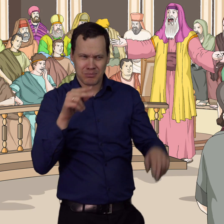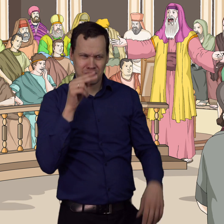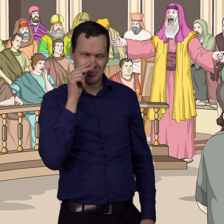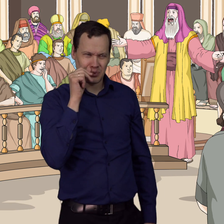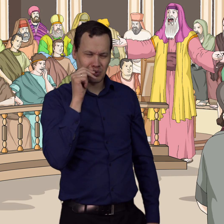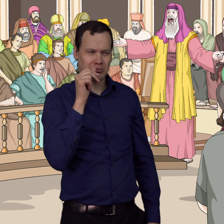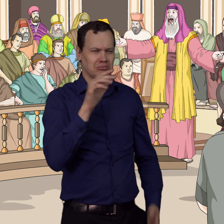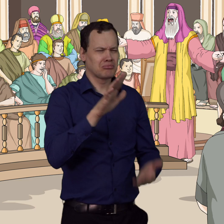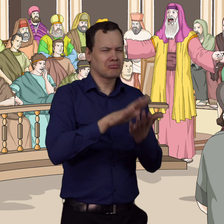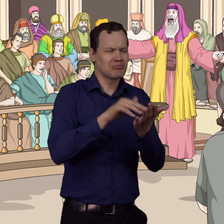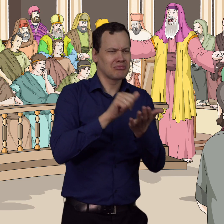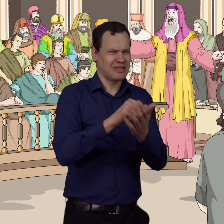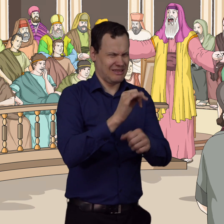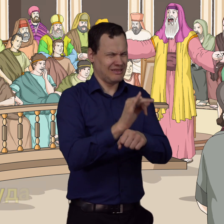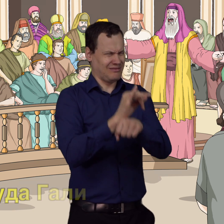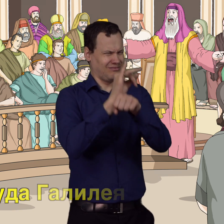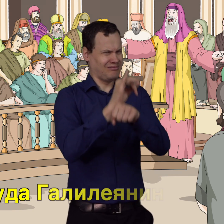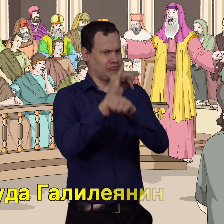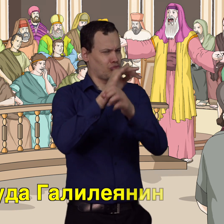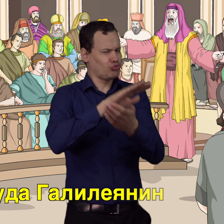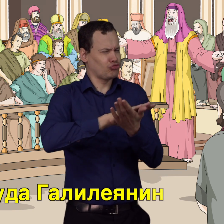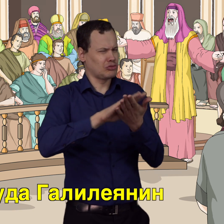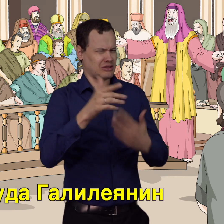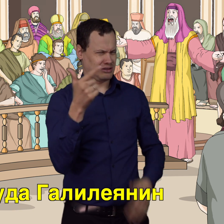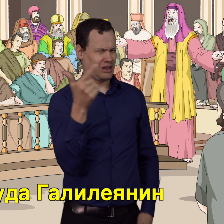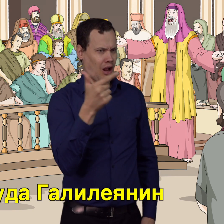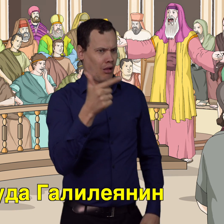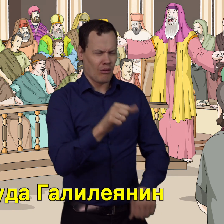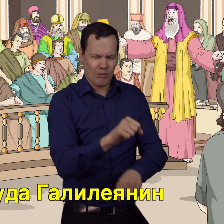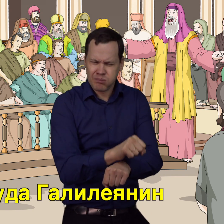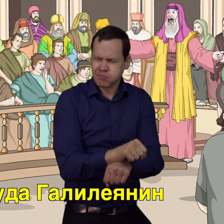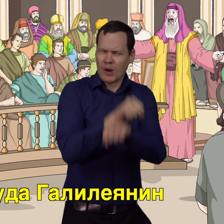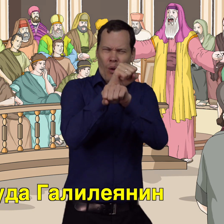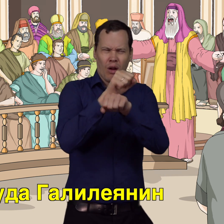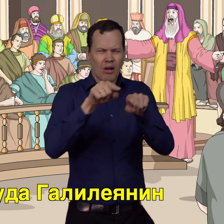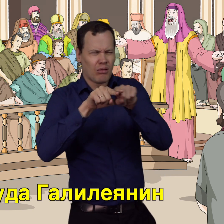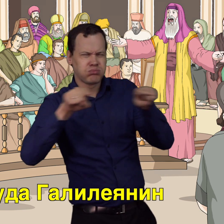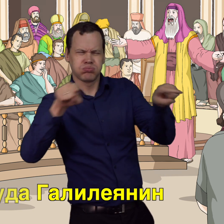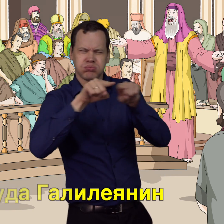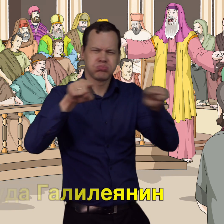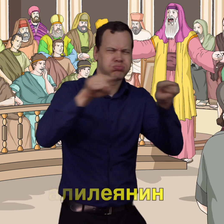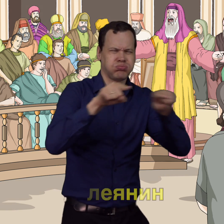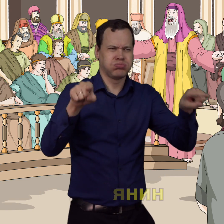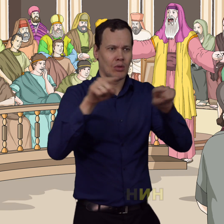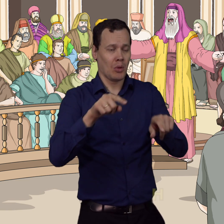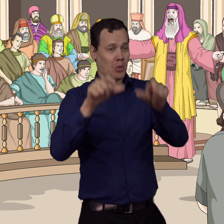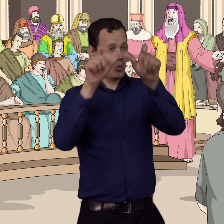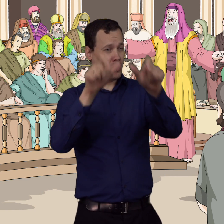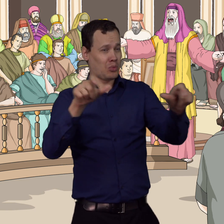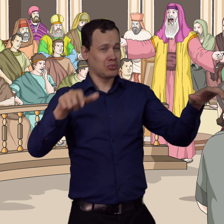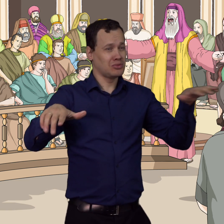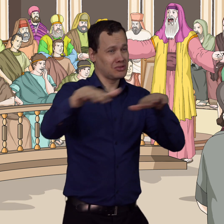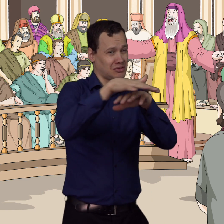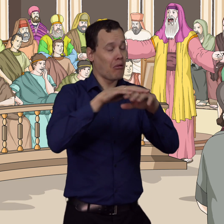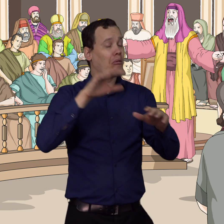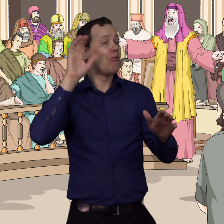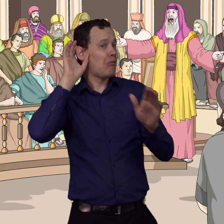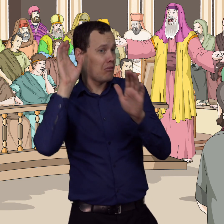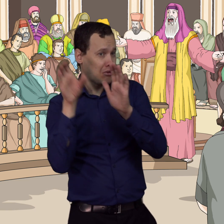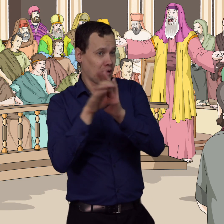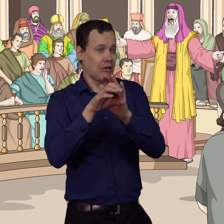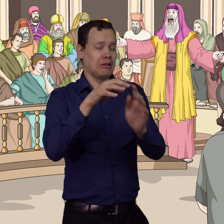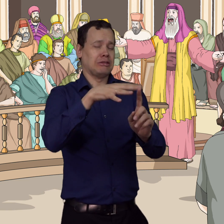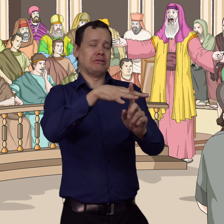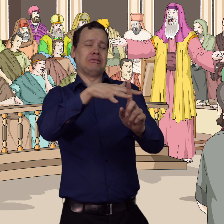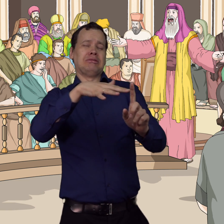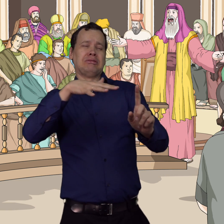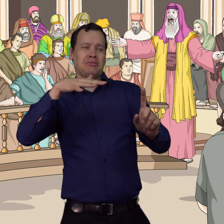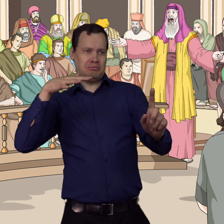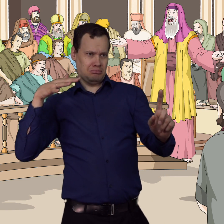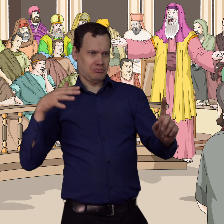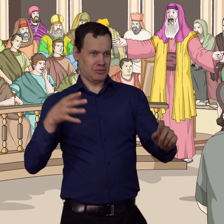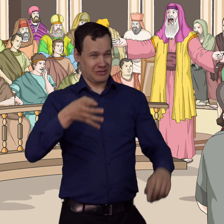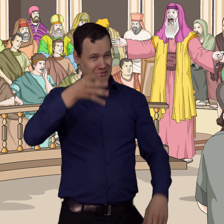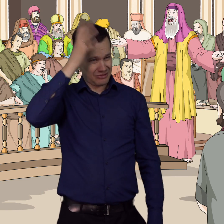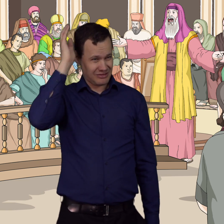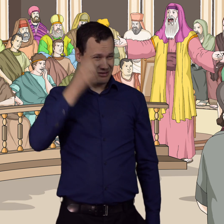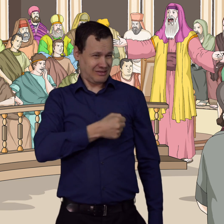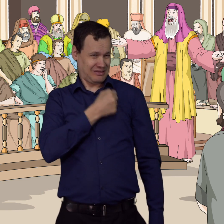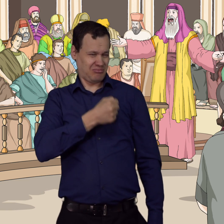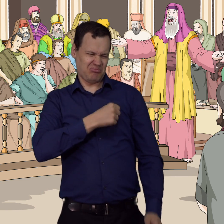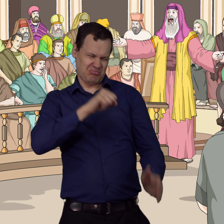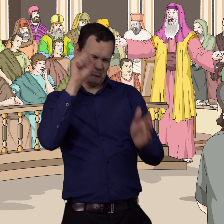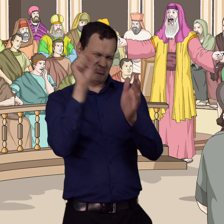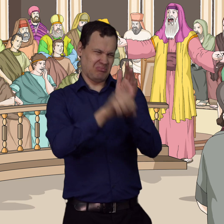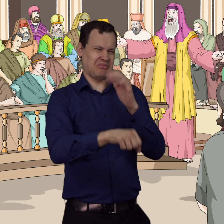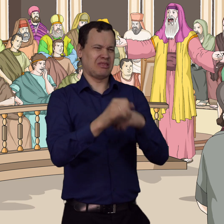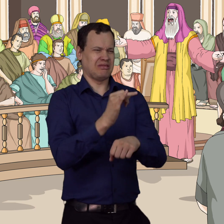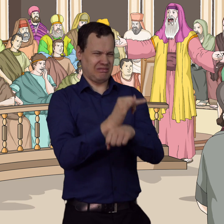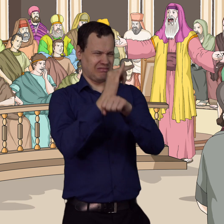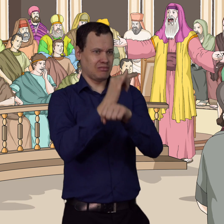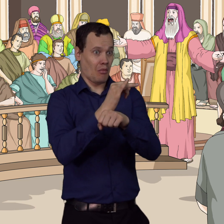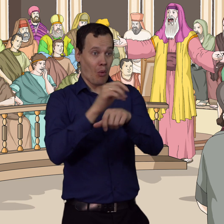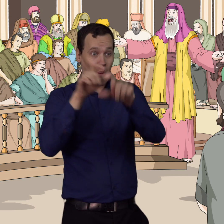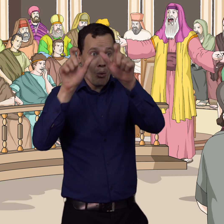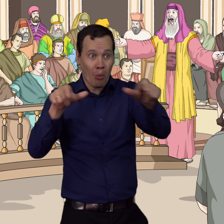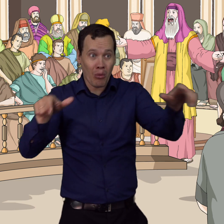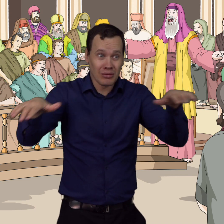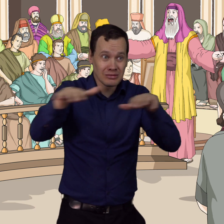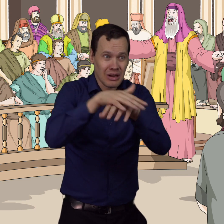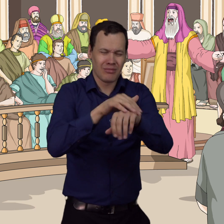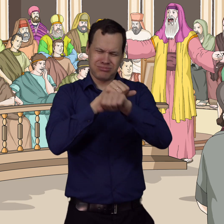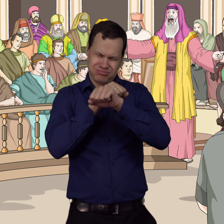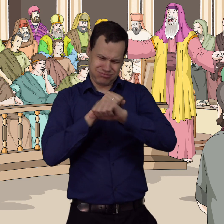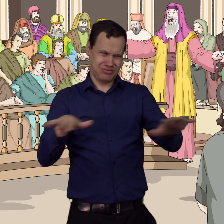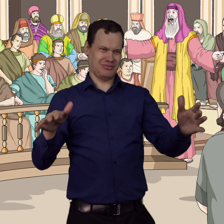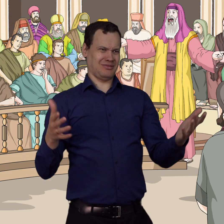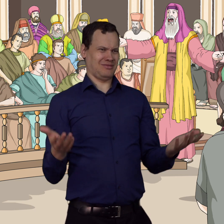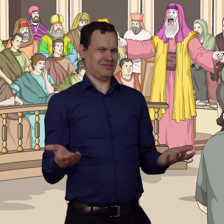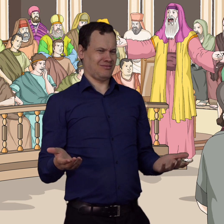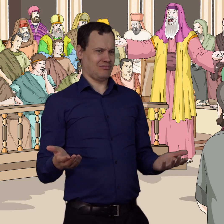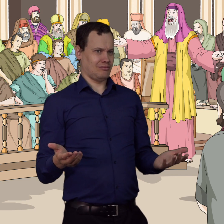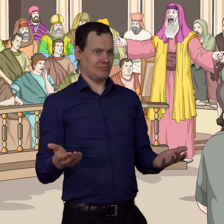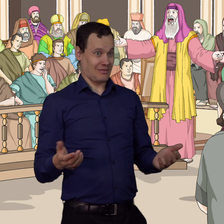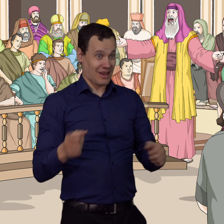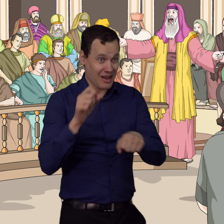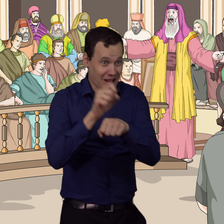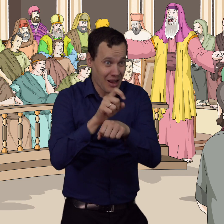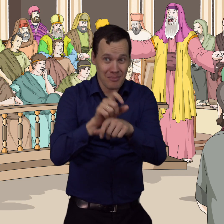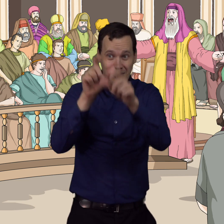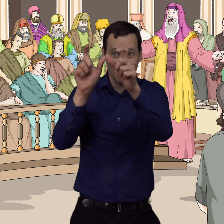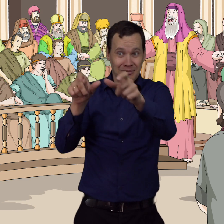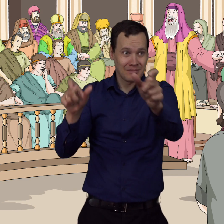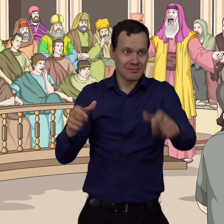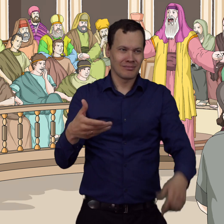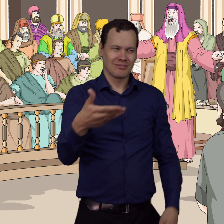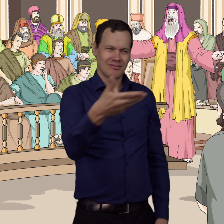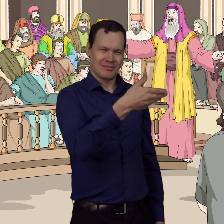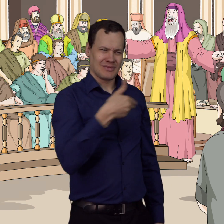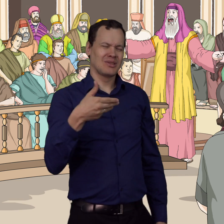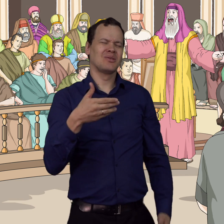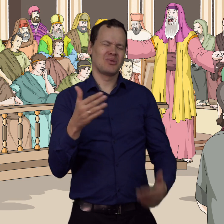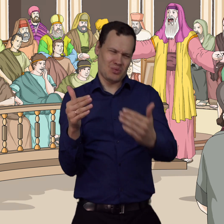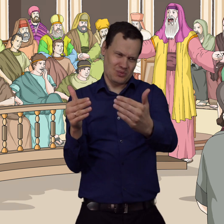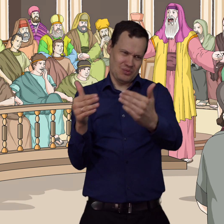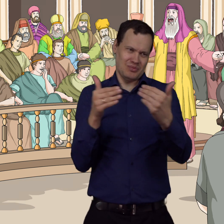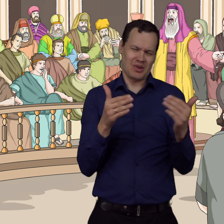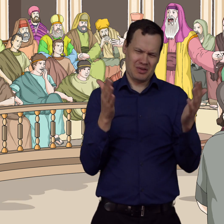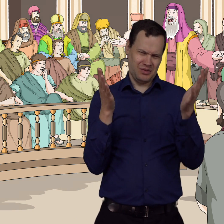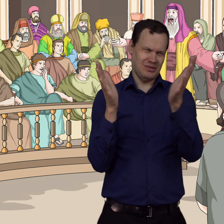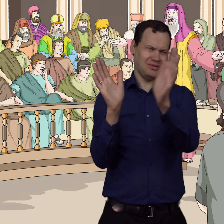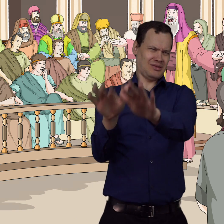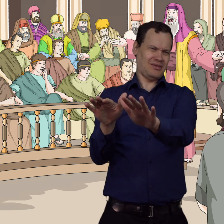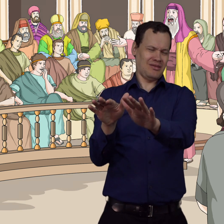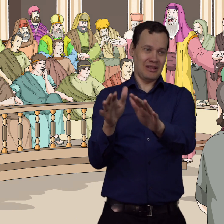After him, Judas the Galilean appeared in the days of the census and drew away people after him.